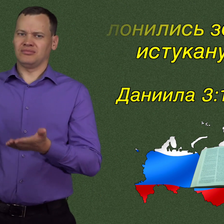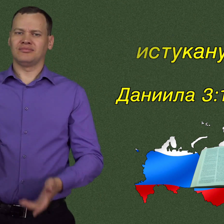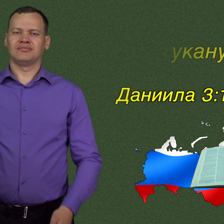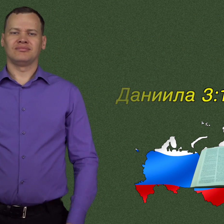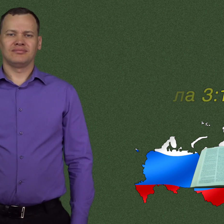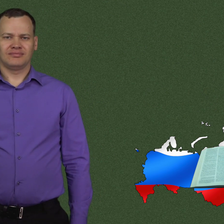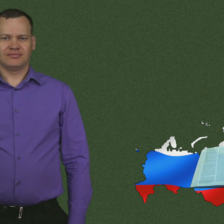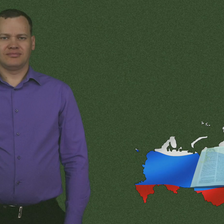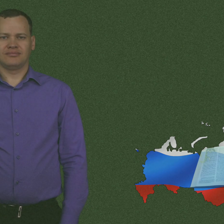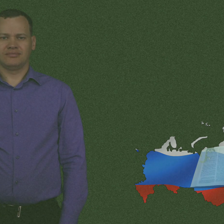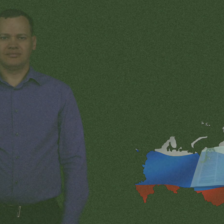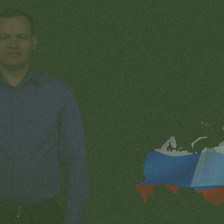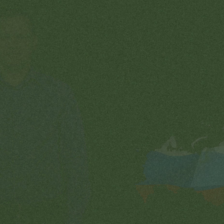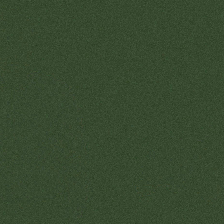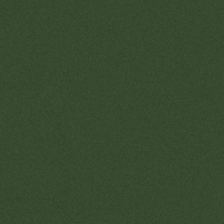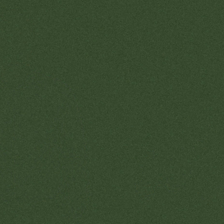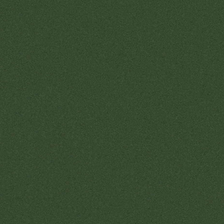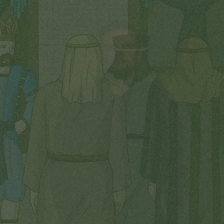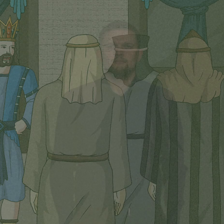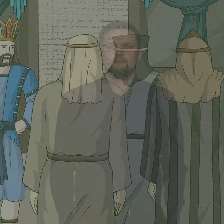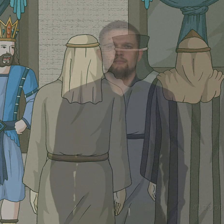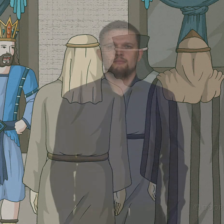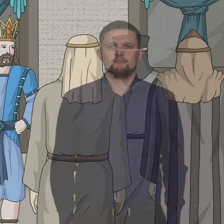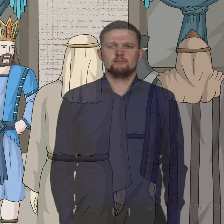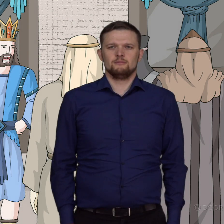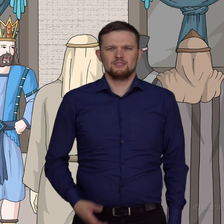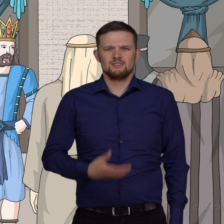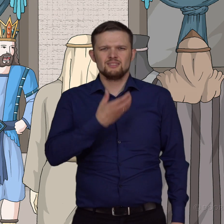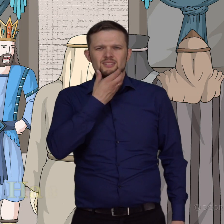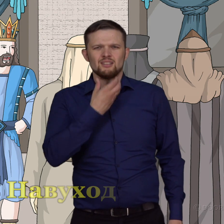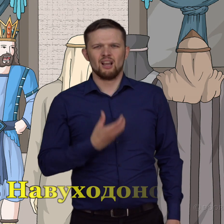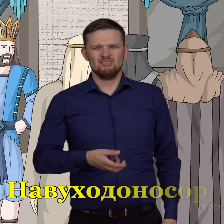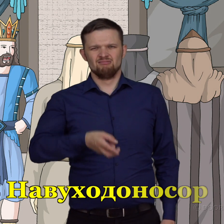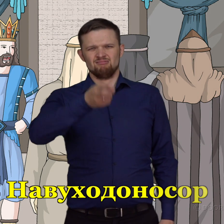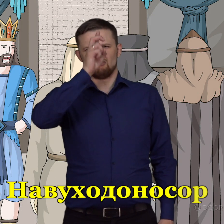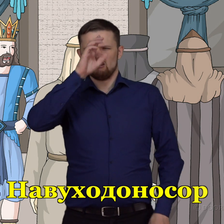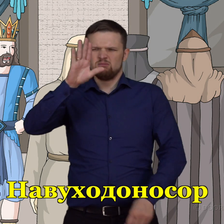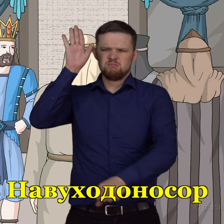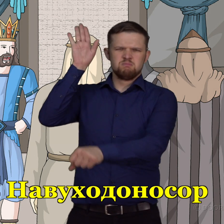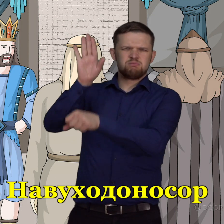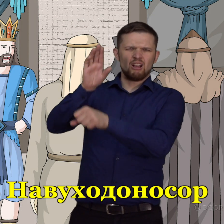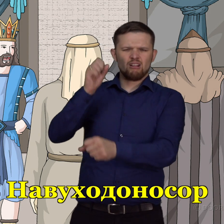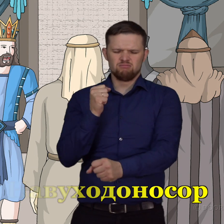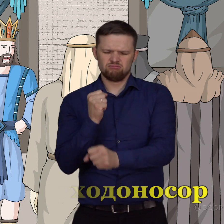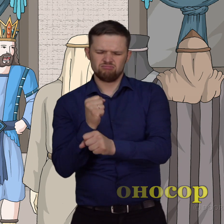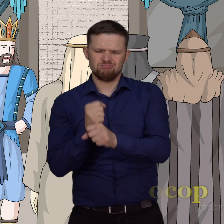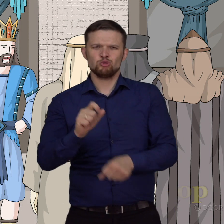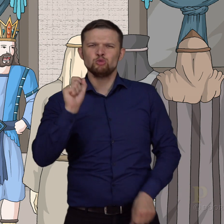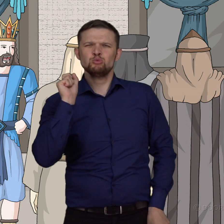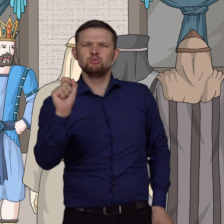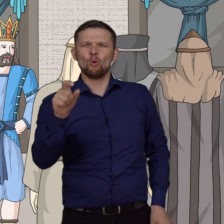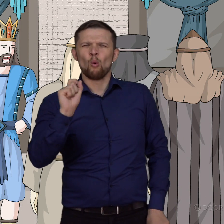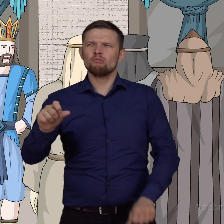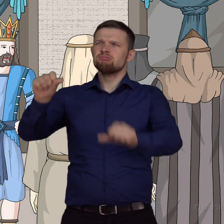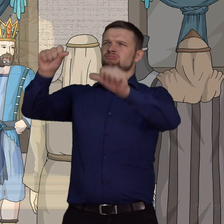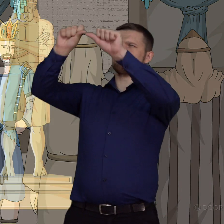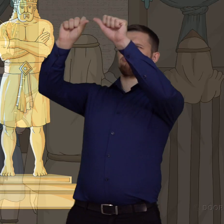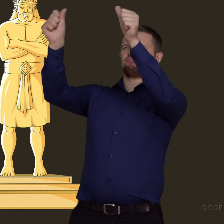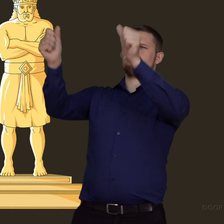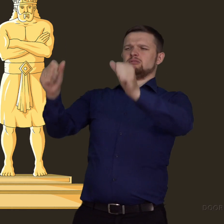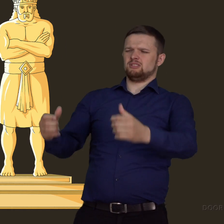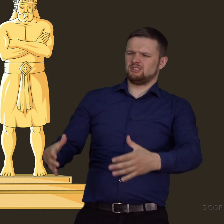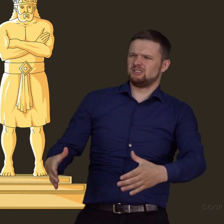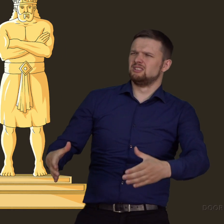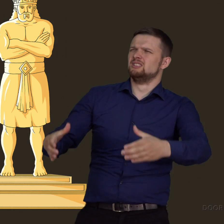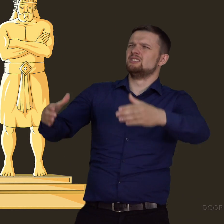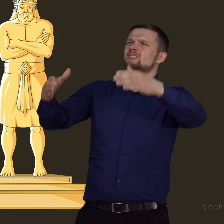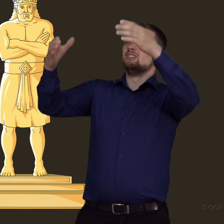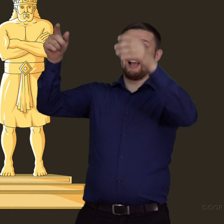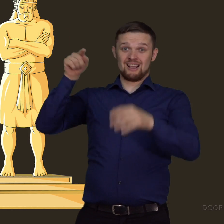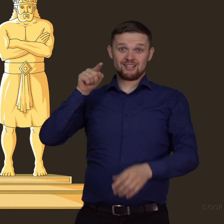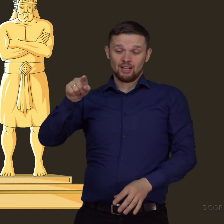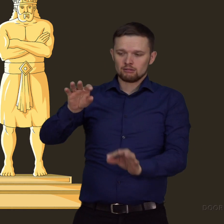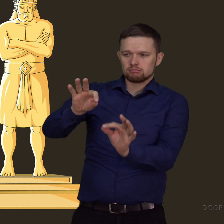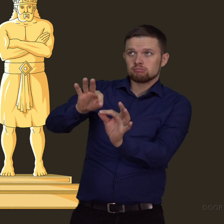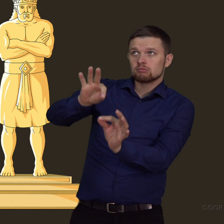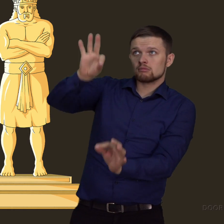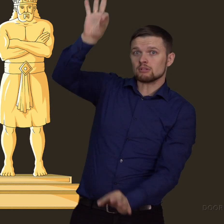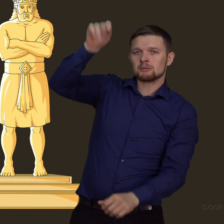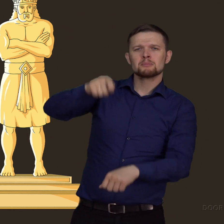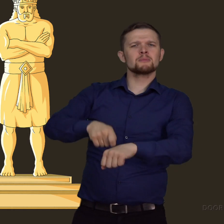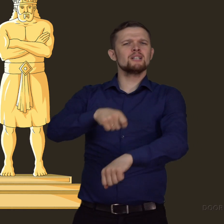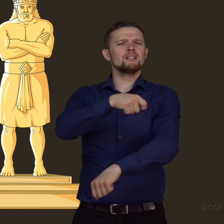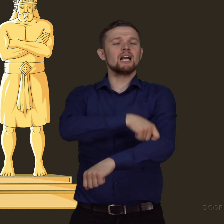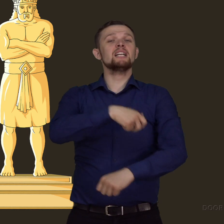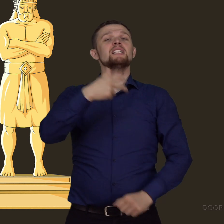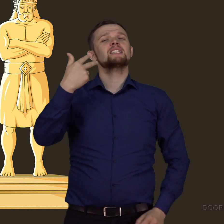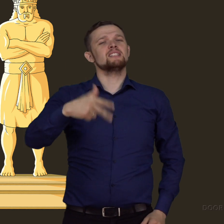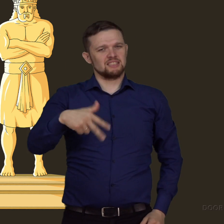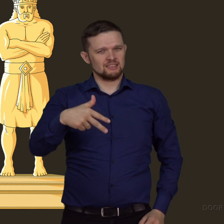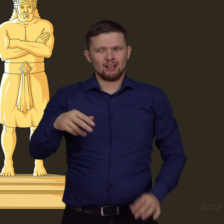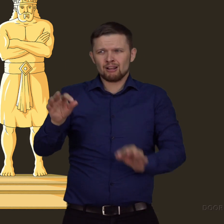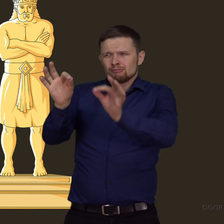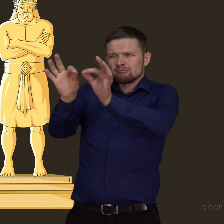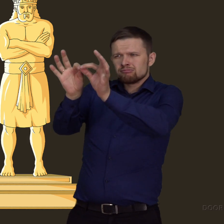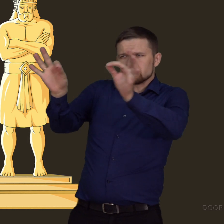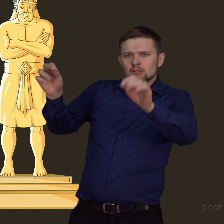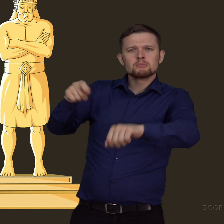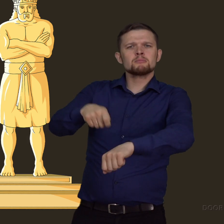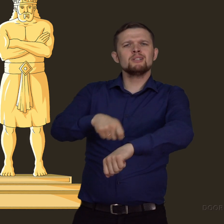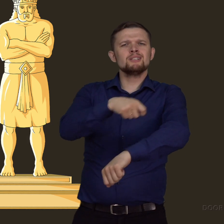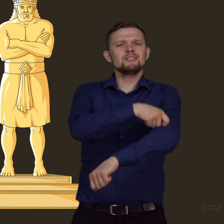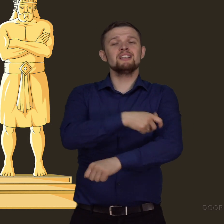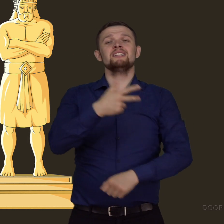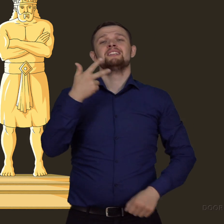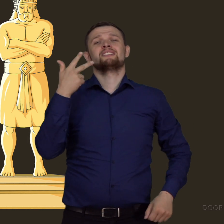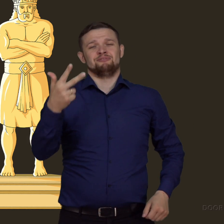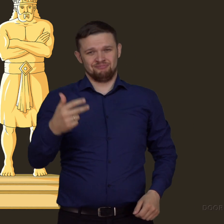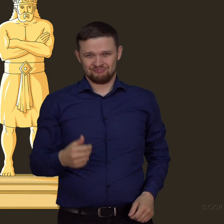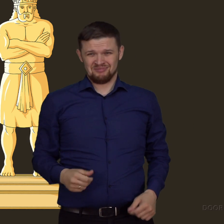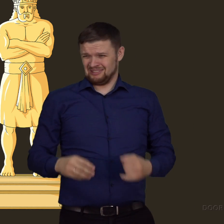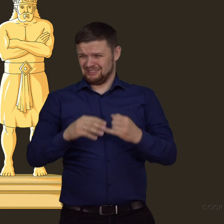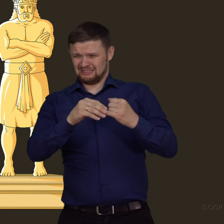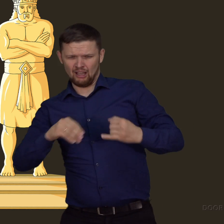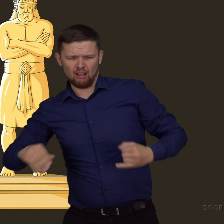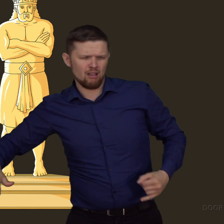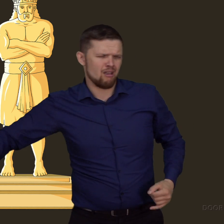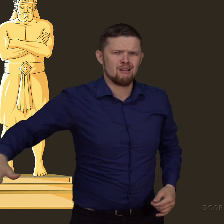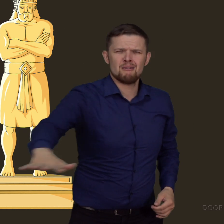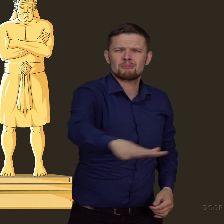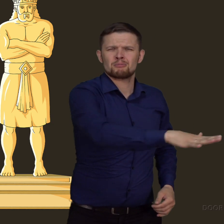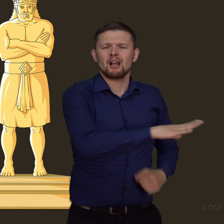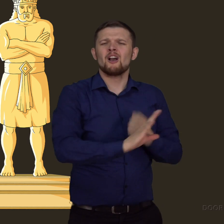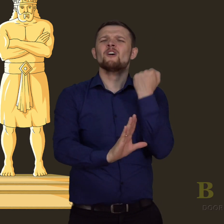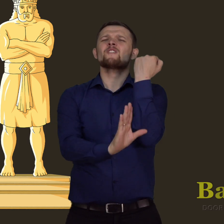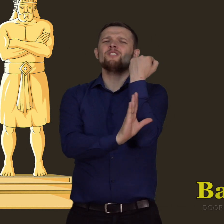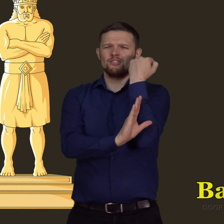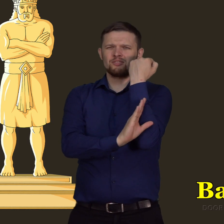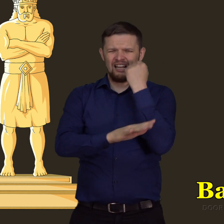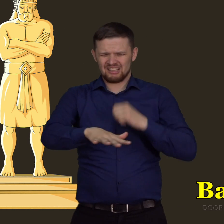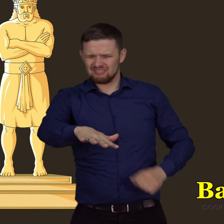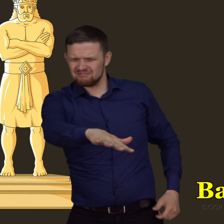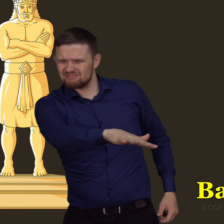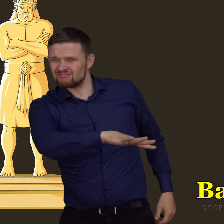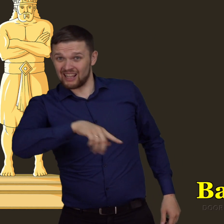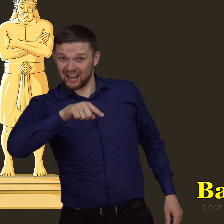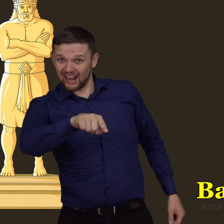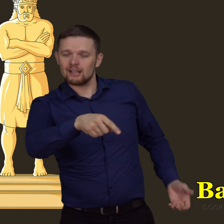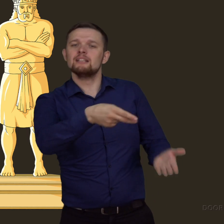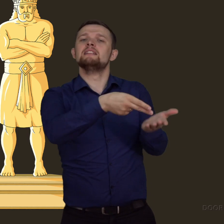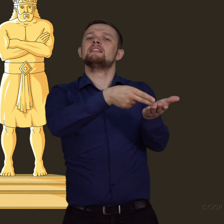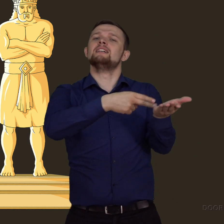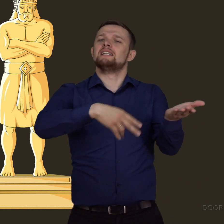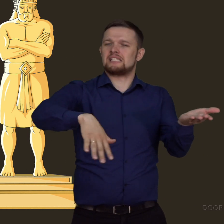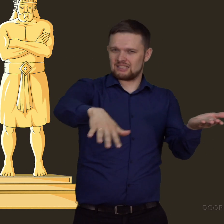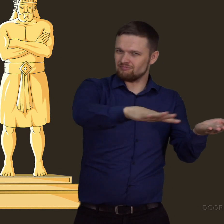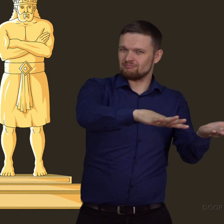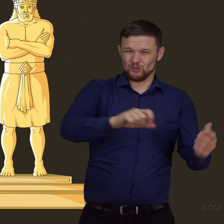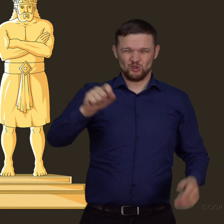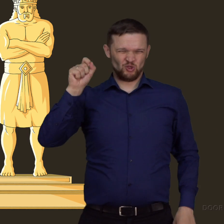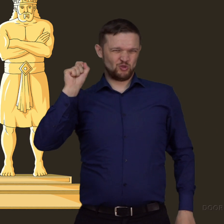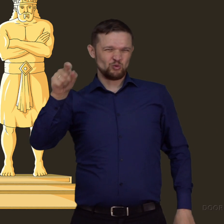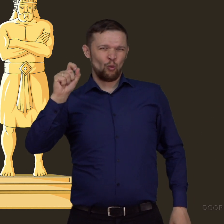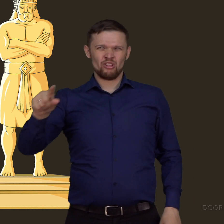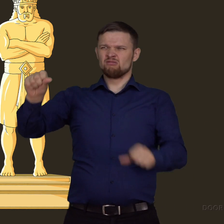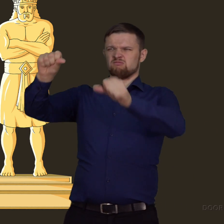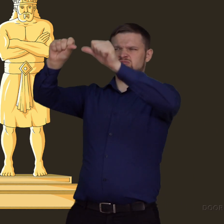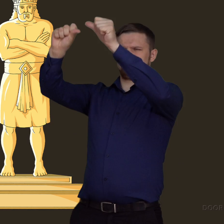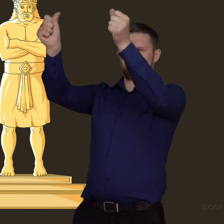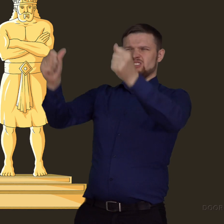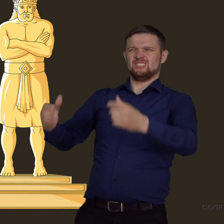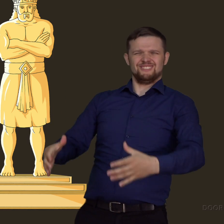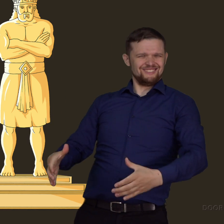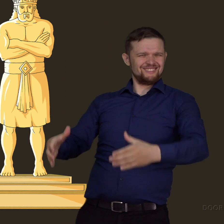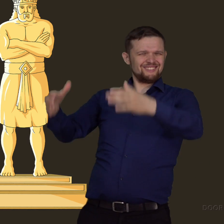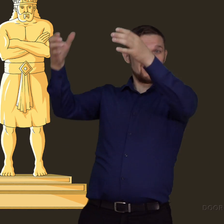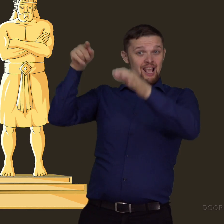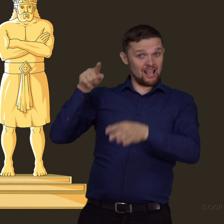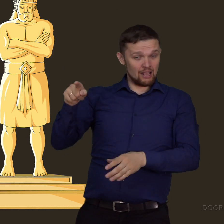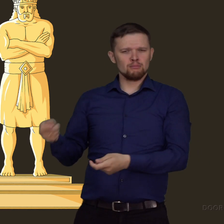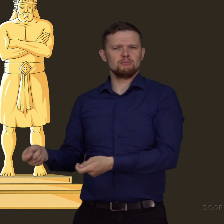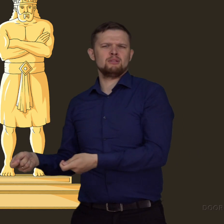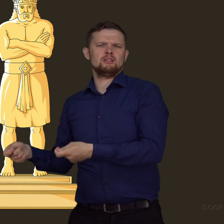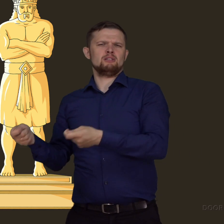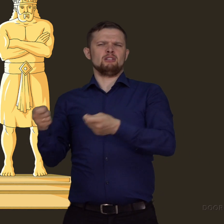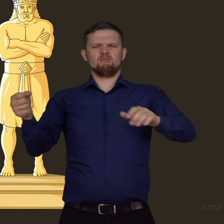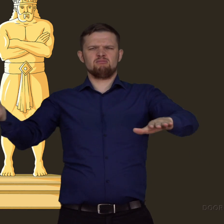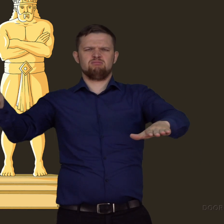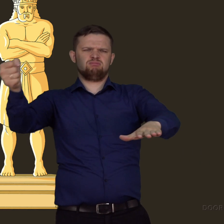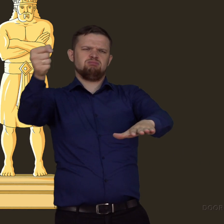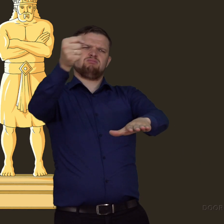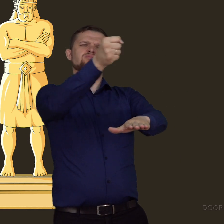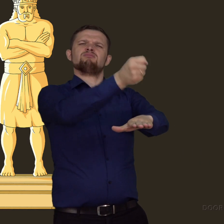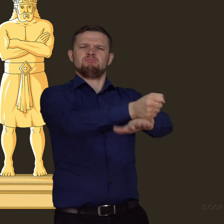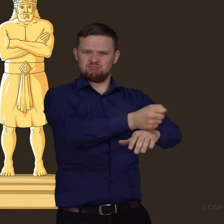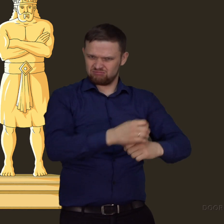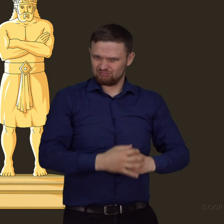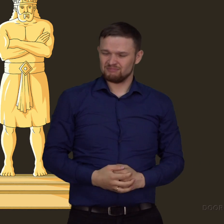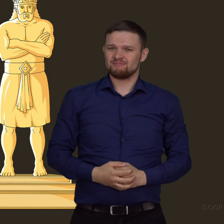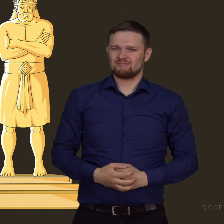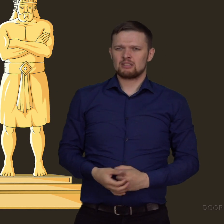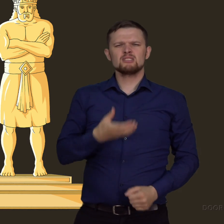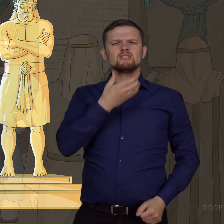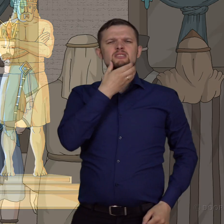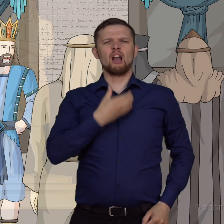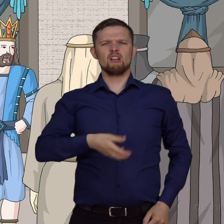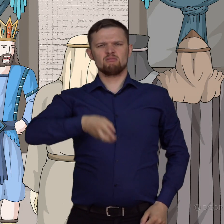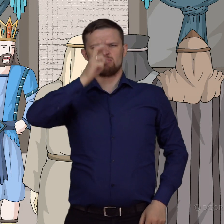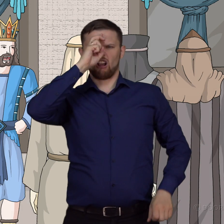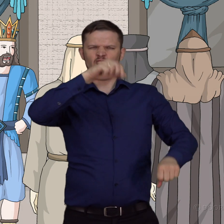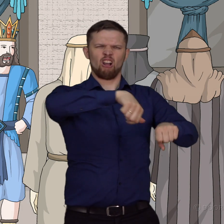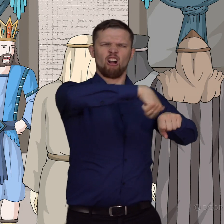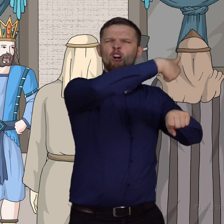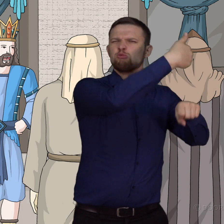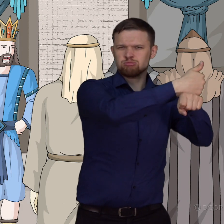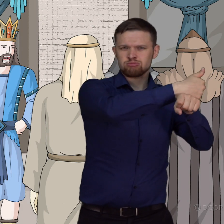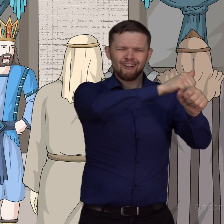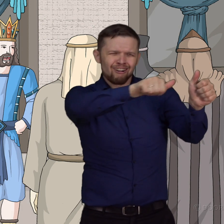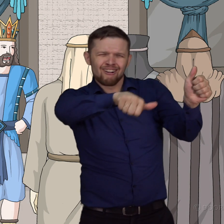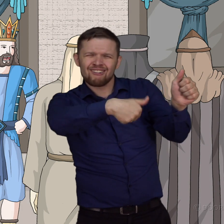King Nebuchadnezzar made a golden statue sixty cubits high and six cubits wide, and he set it up on the plain of Dura in the province of Babylon.